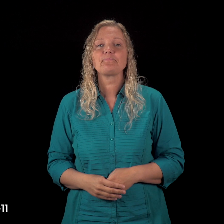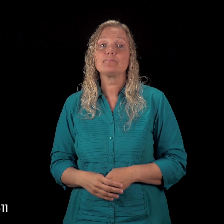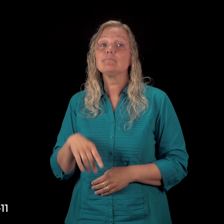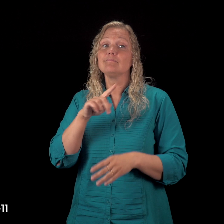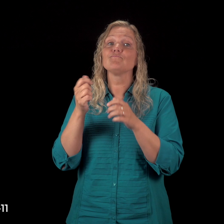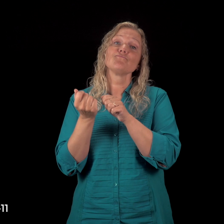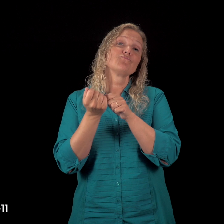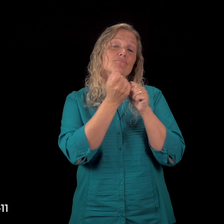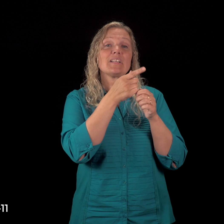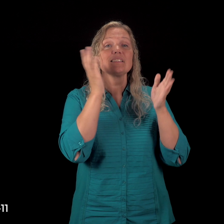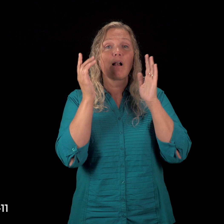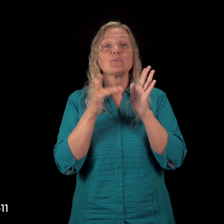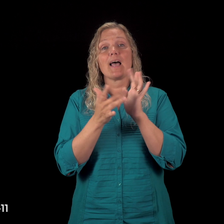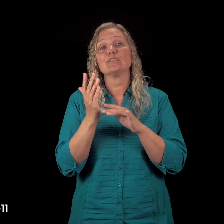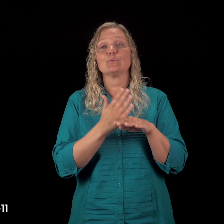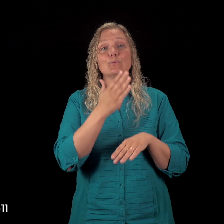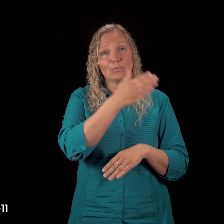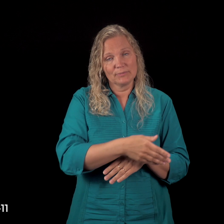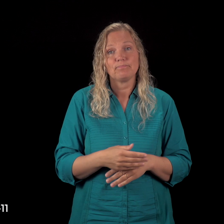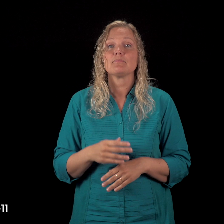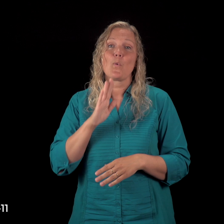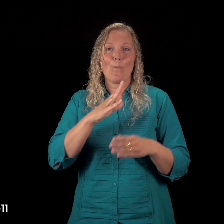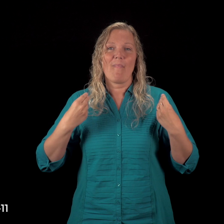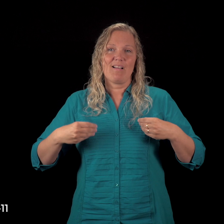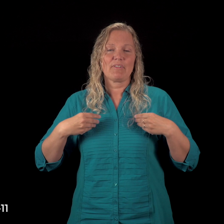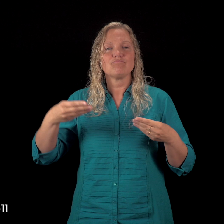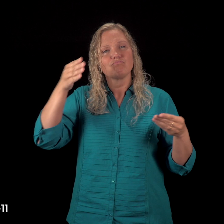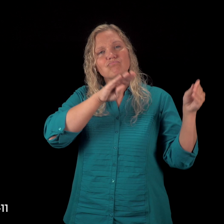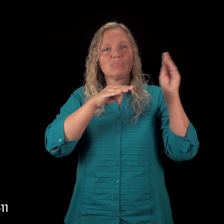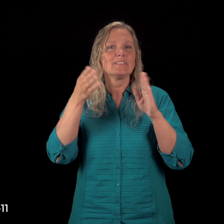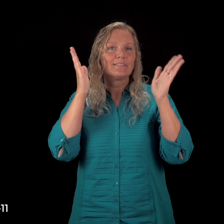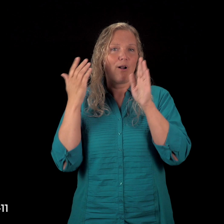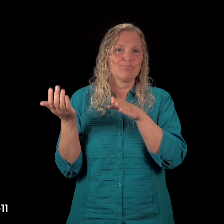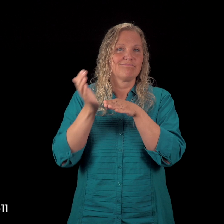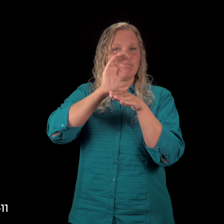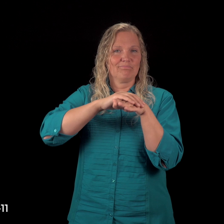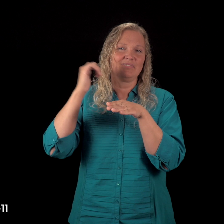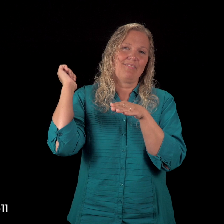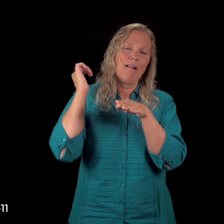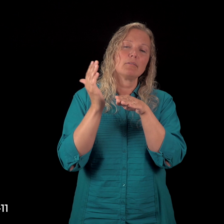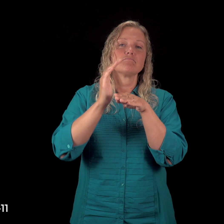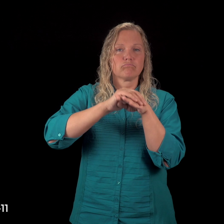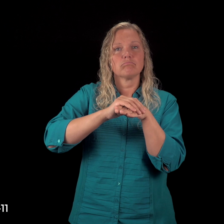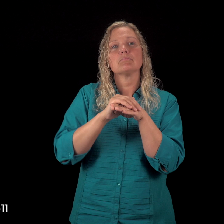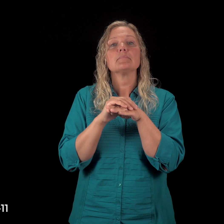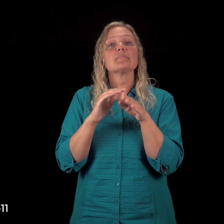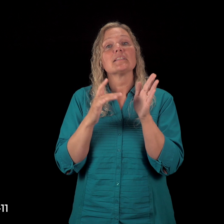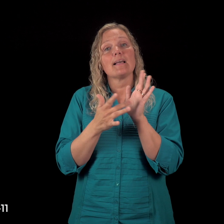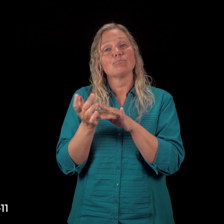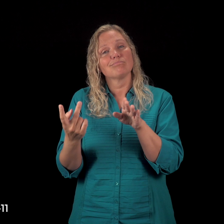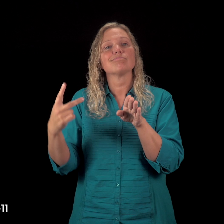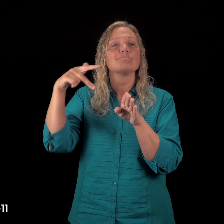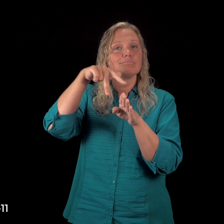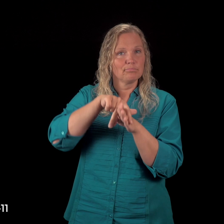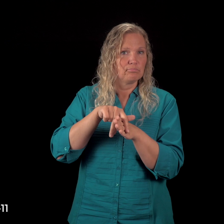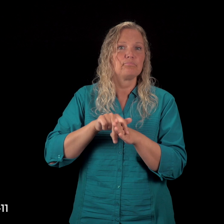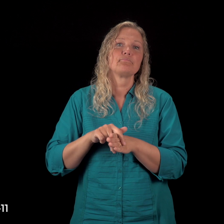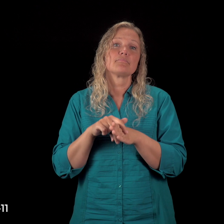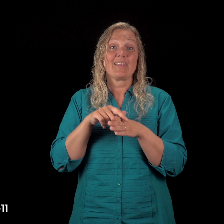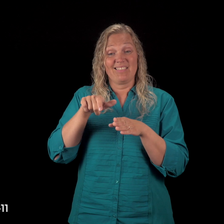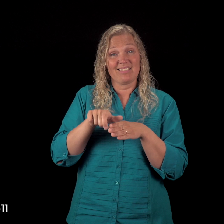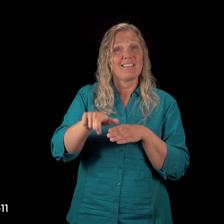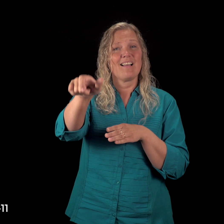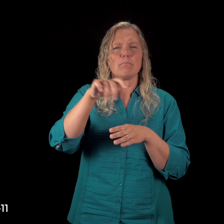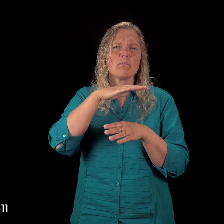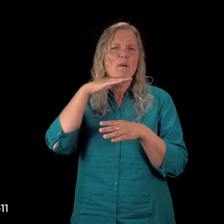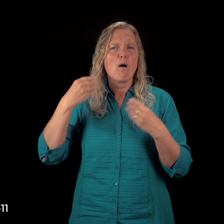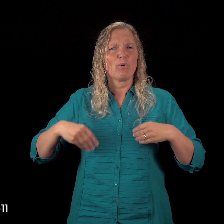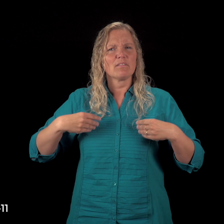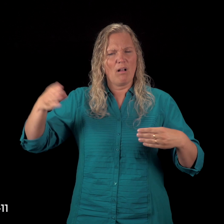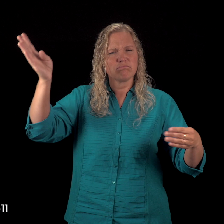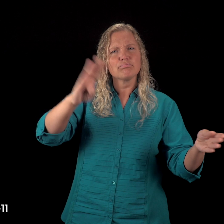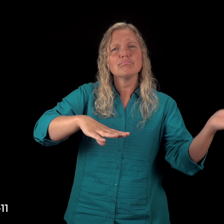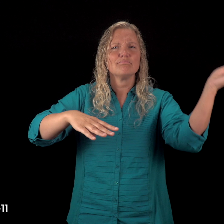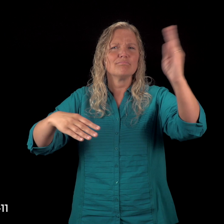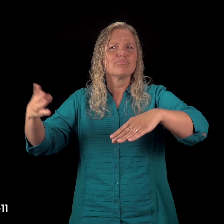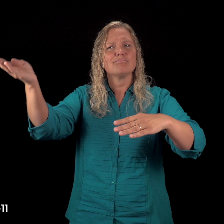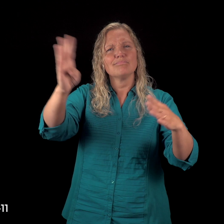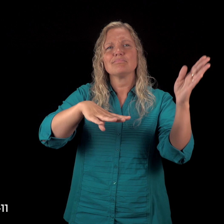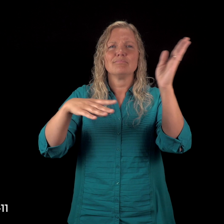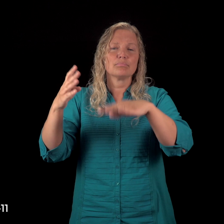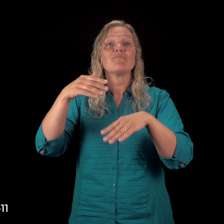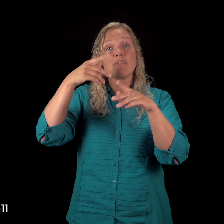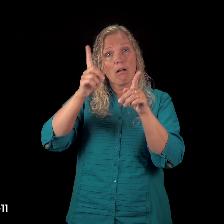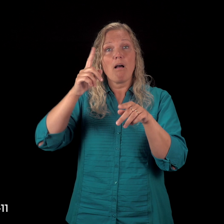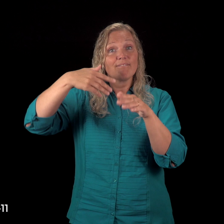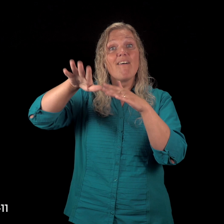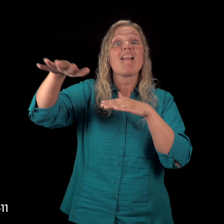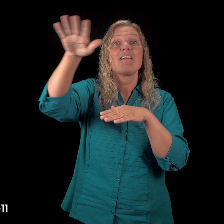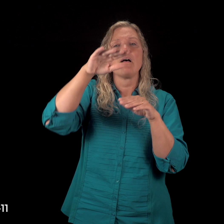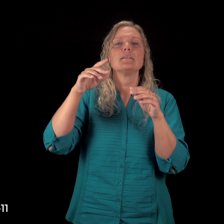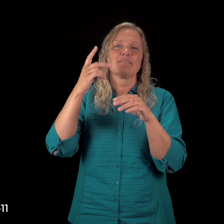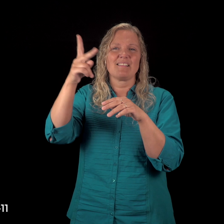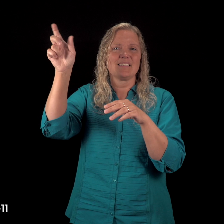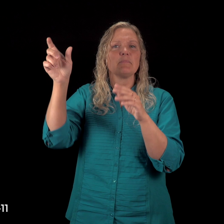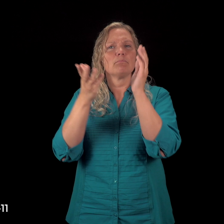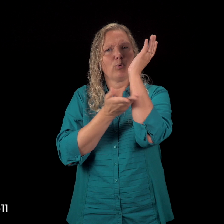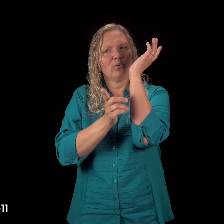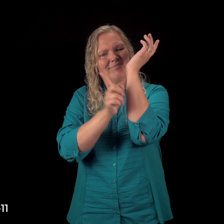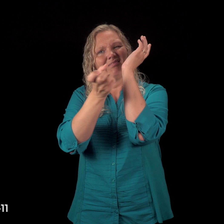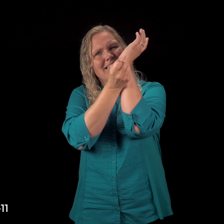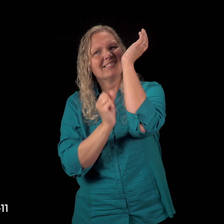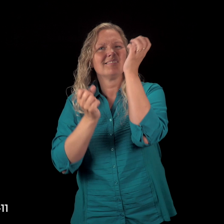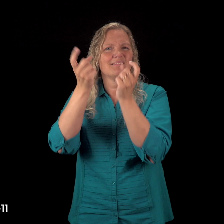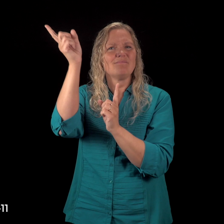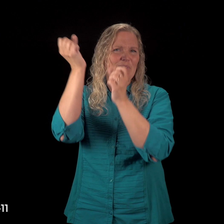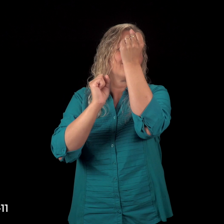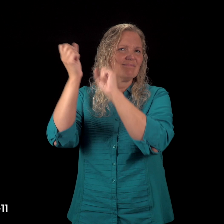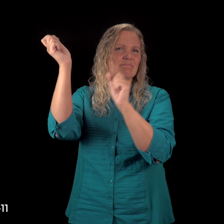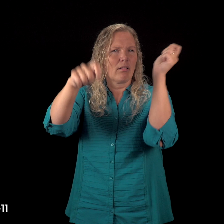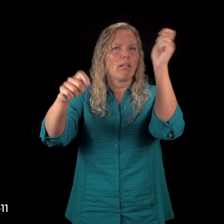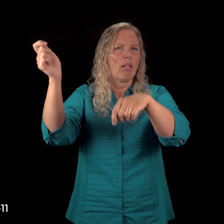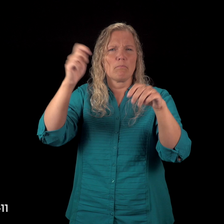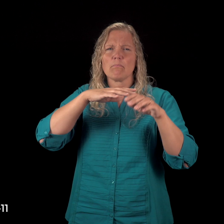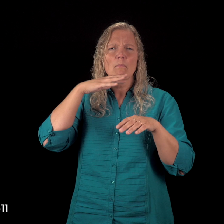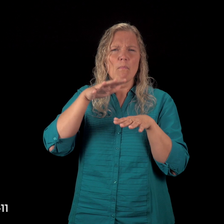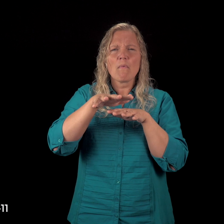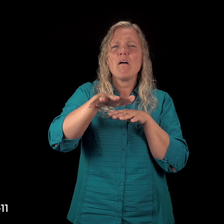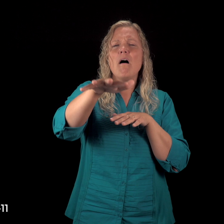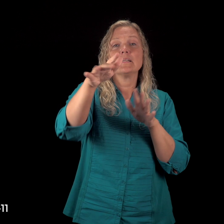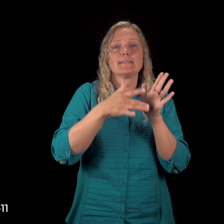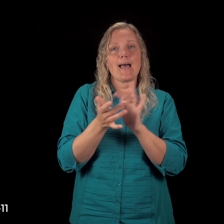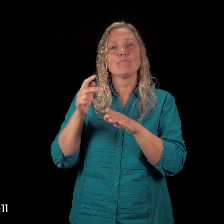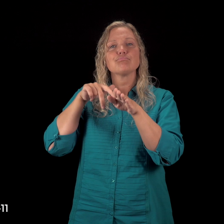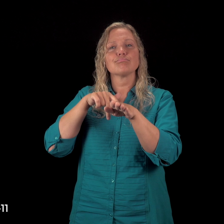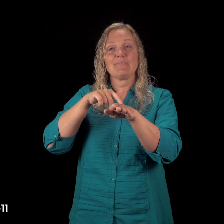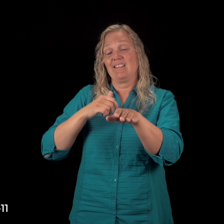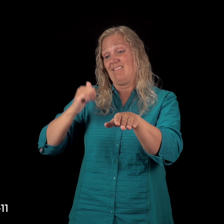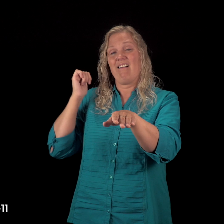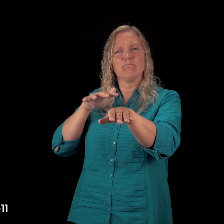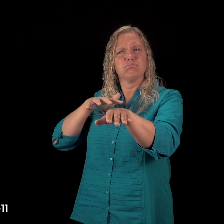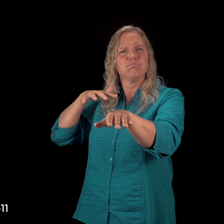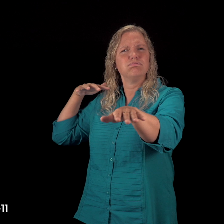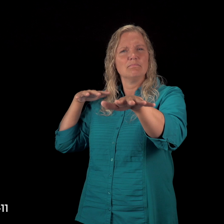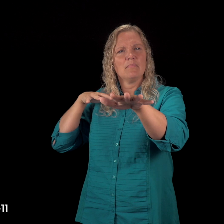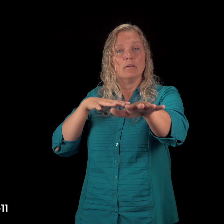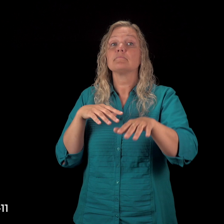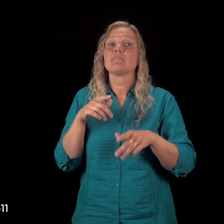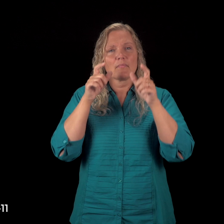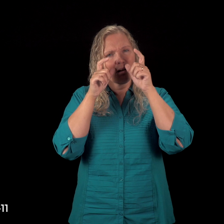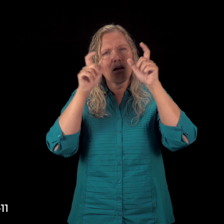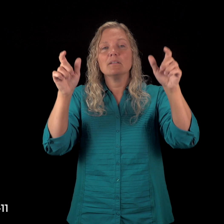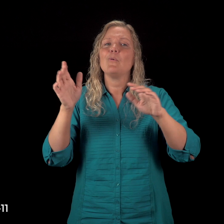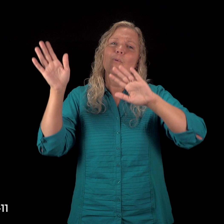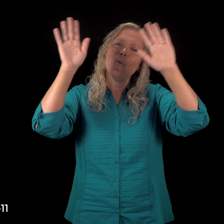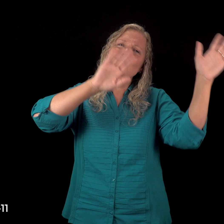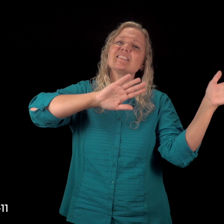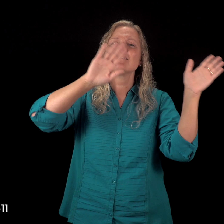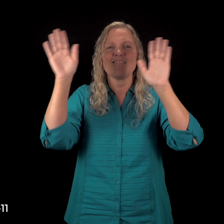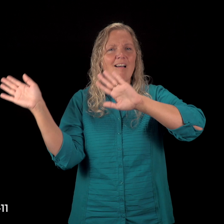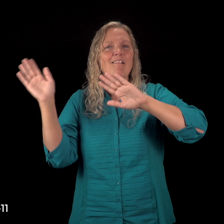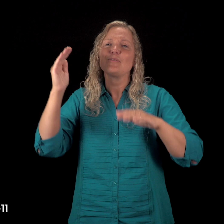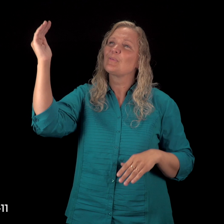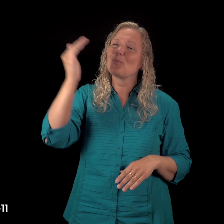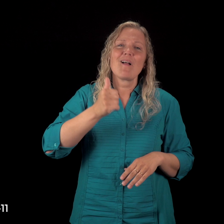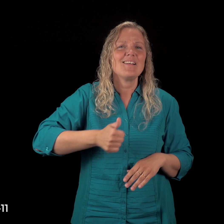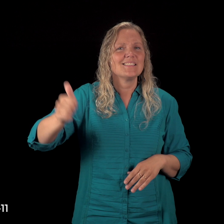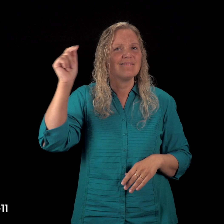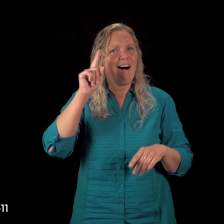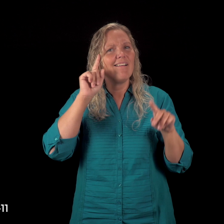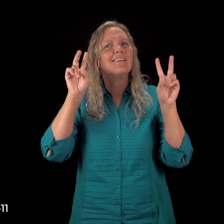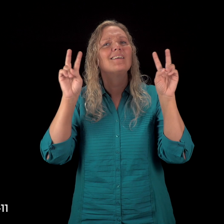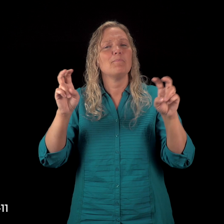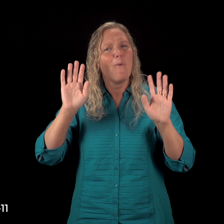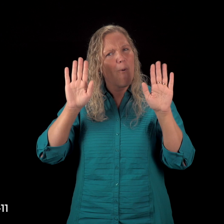Then they led the colt to Jesus and threw their cloaks over it, and He sat on it. Many in the crowd spread their cloaks on the road, while others spread branches they had cut from the fields.